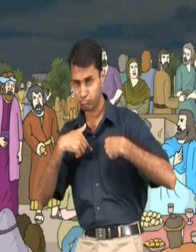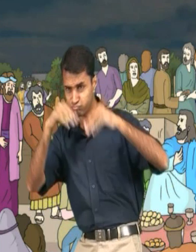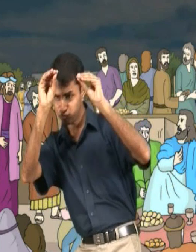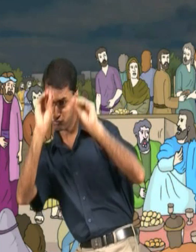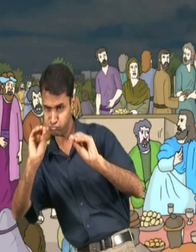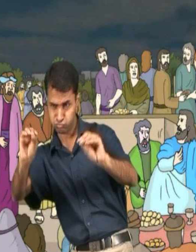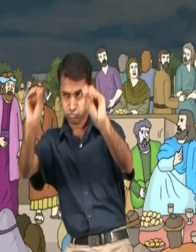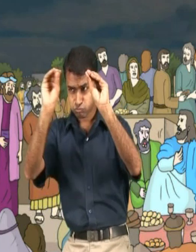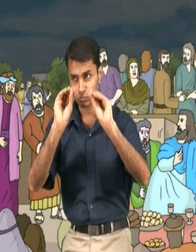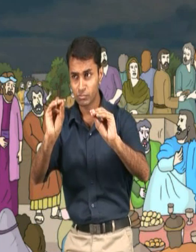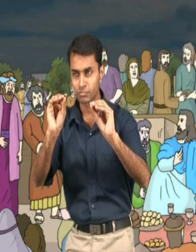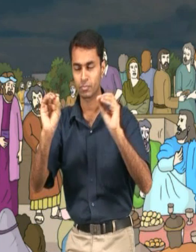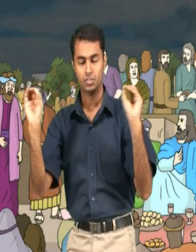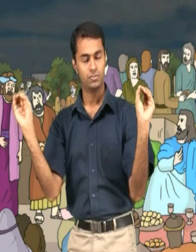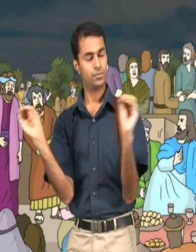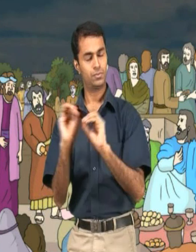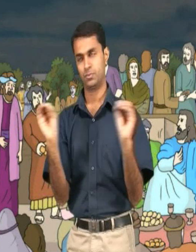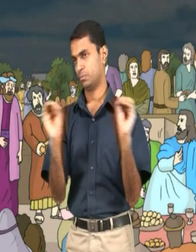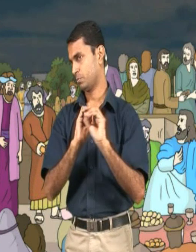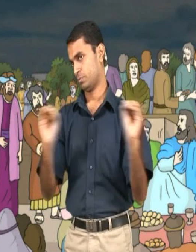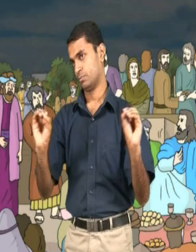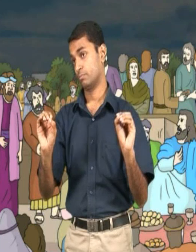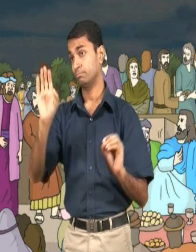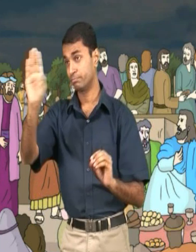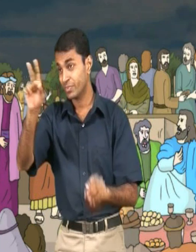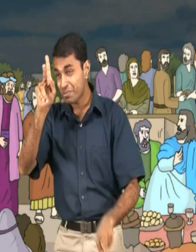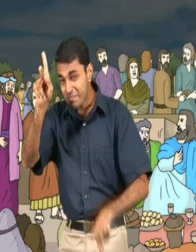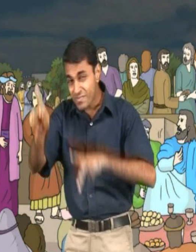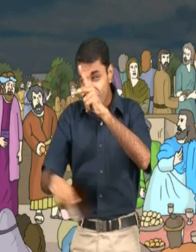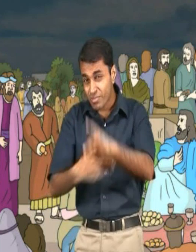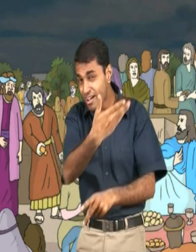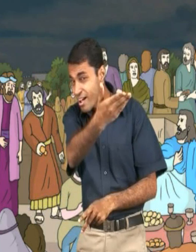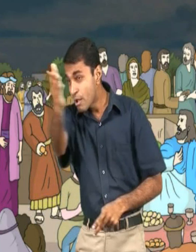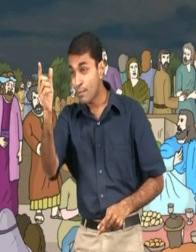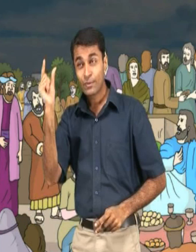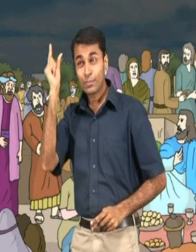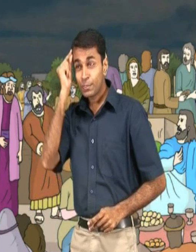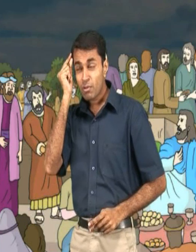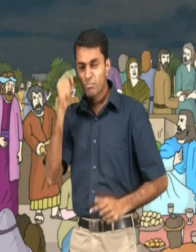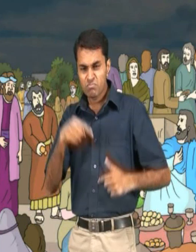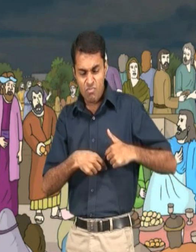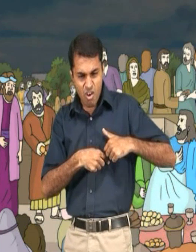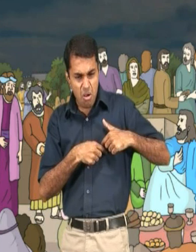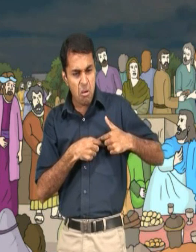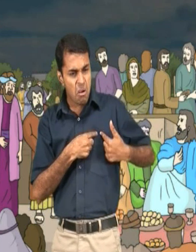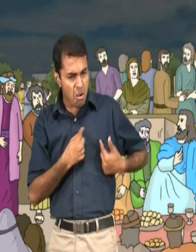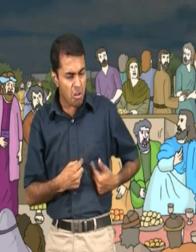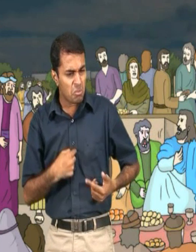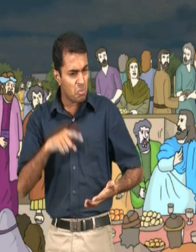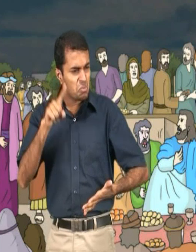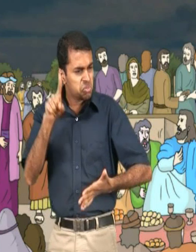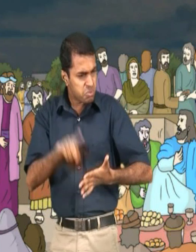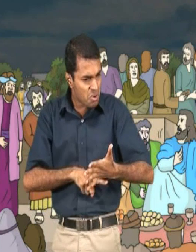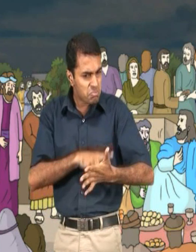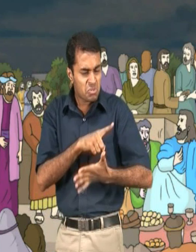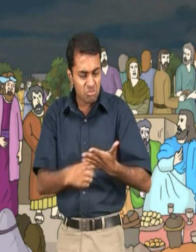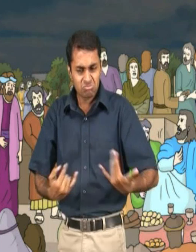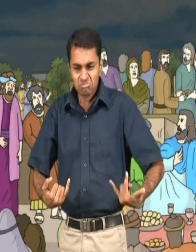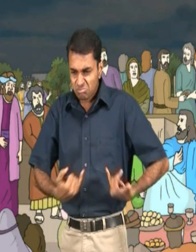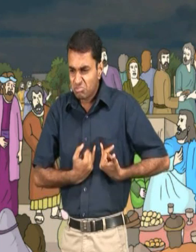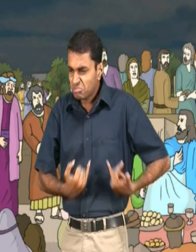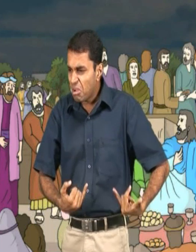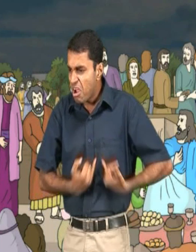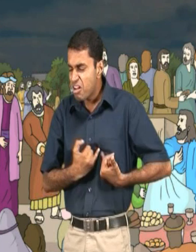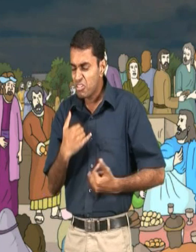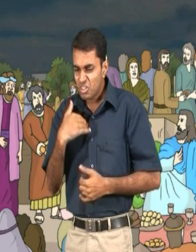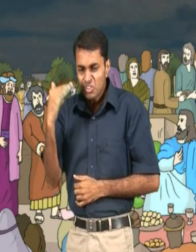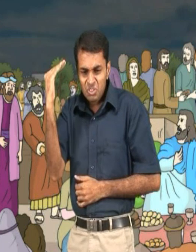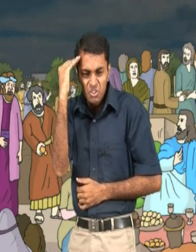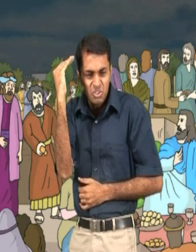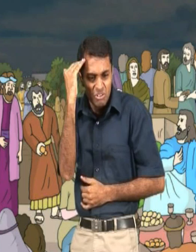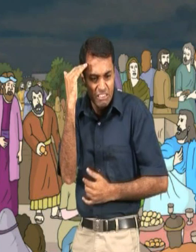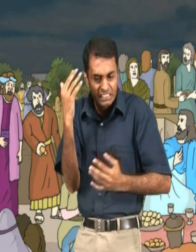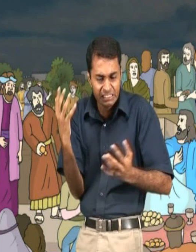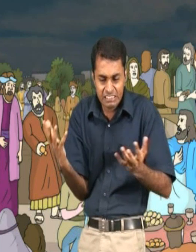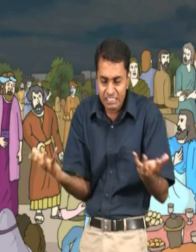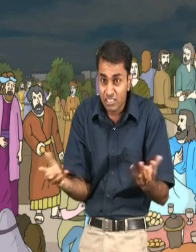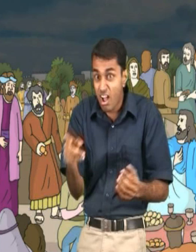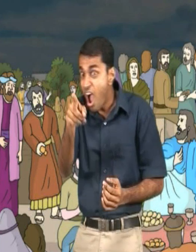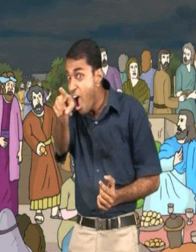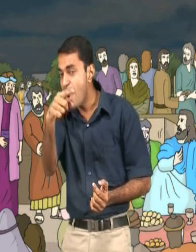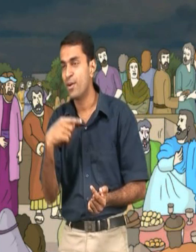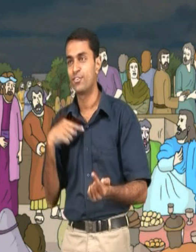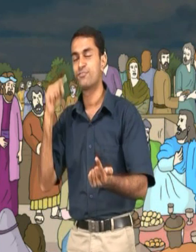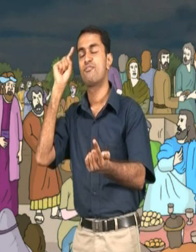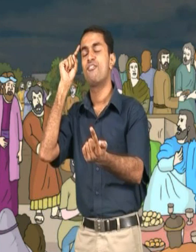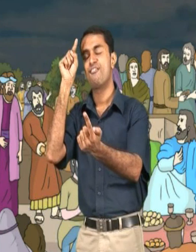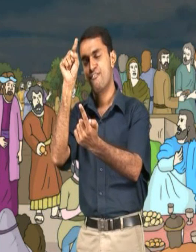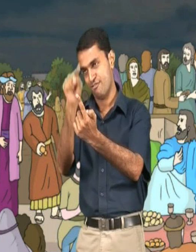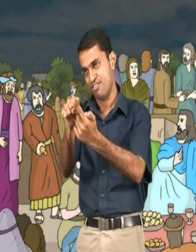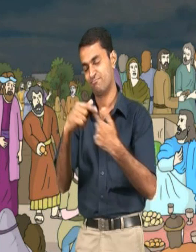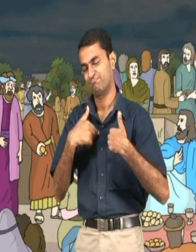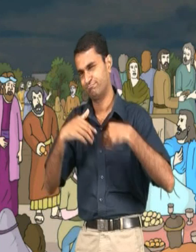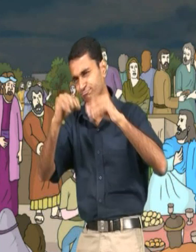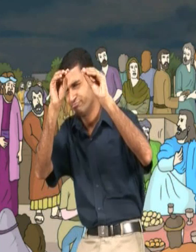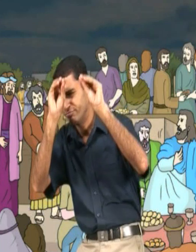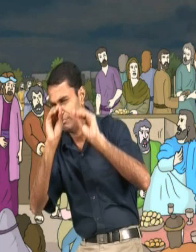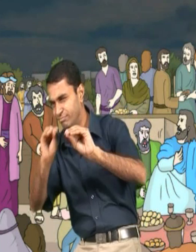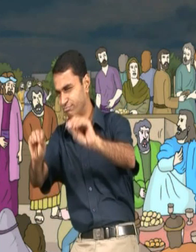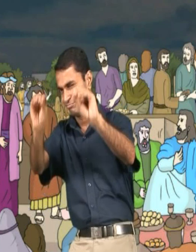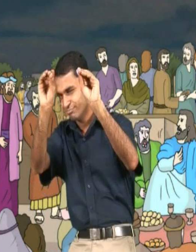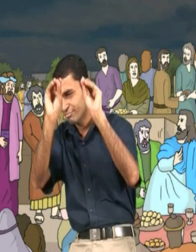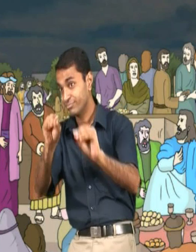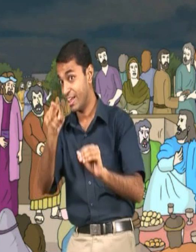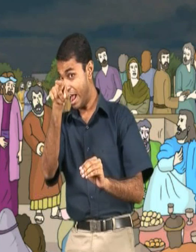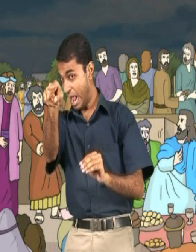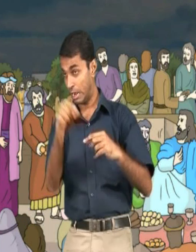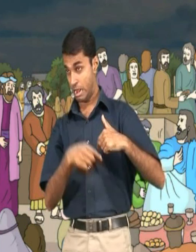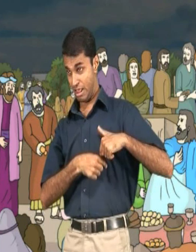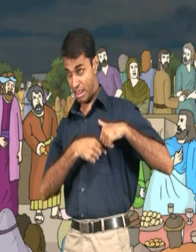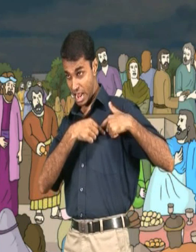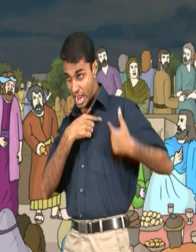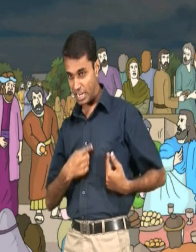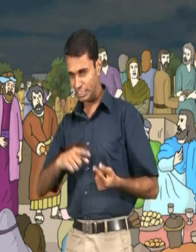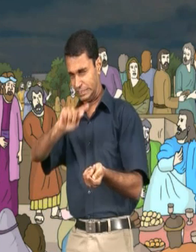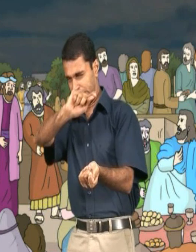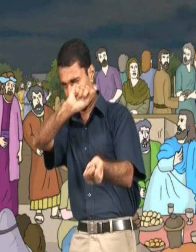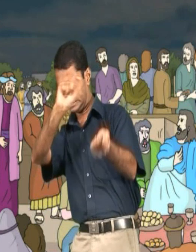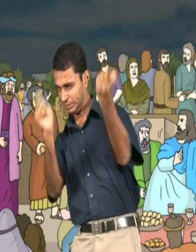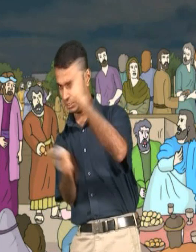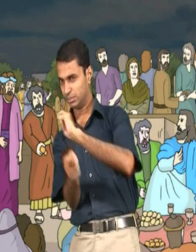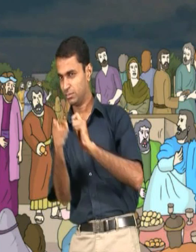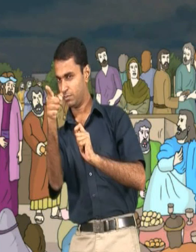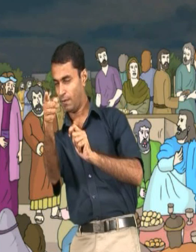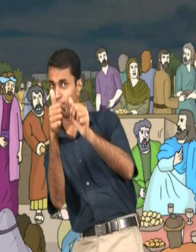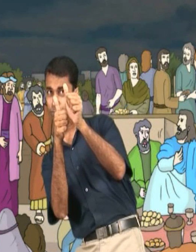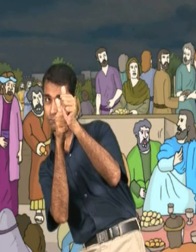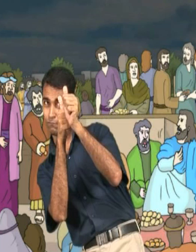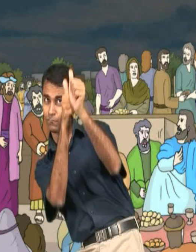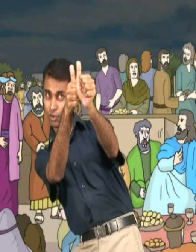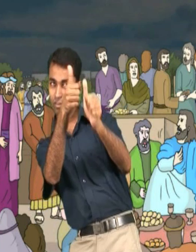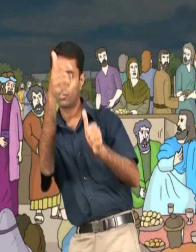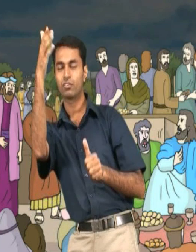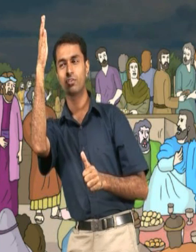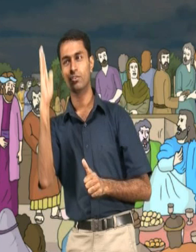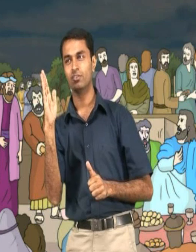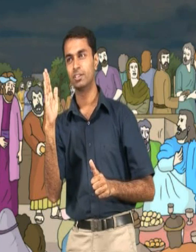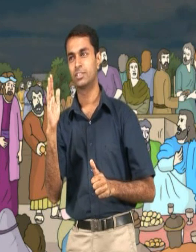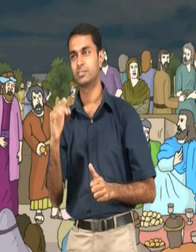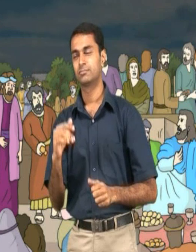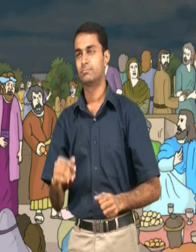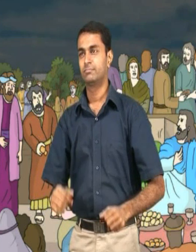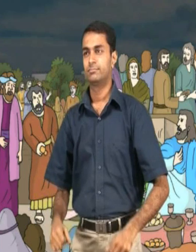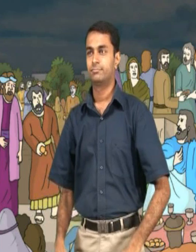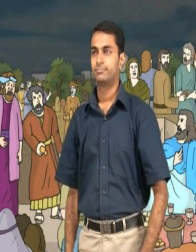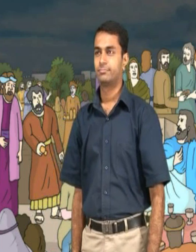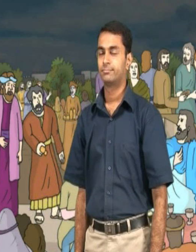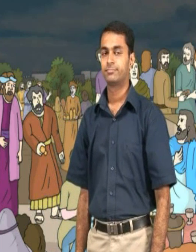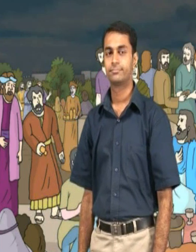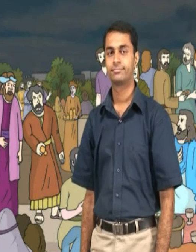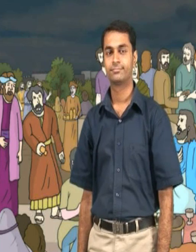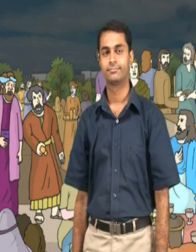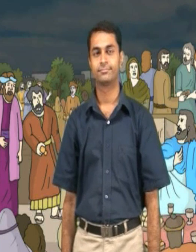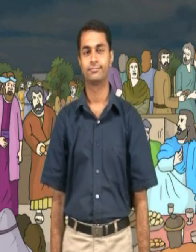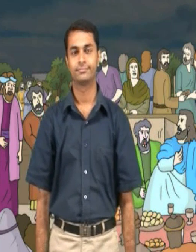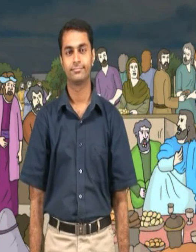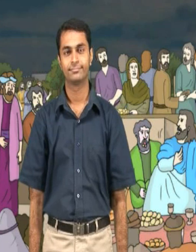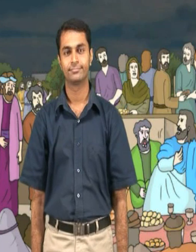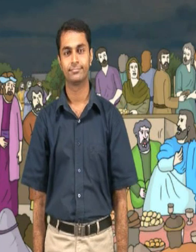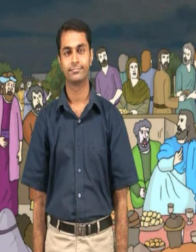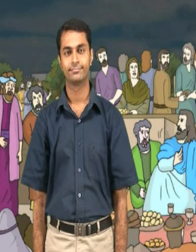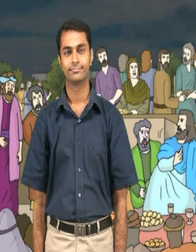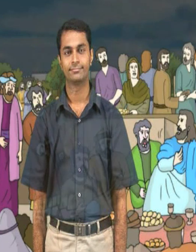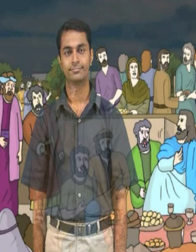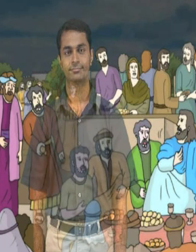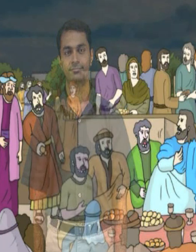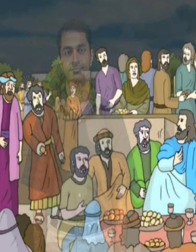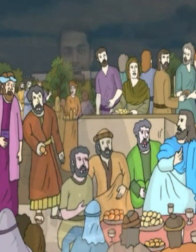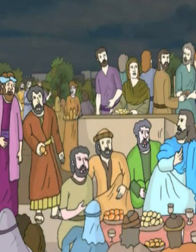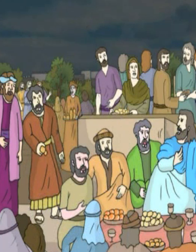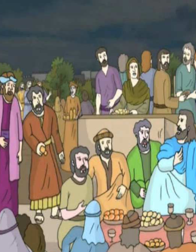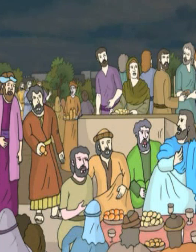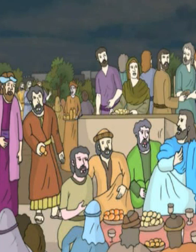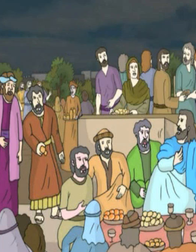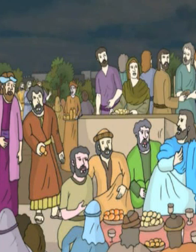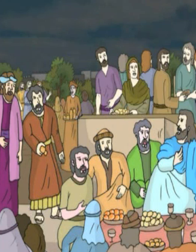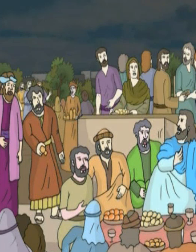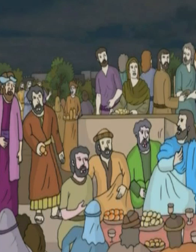I have not come to call the righteous, but sinners.”